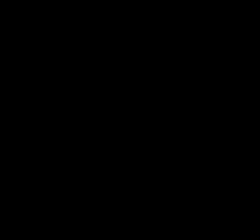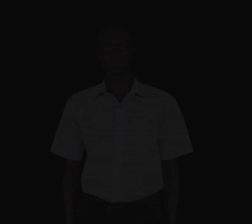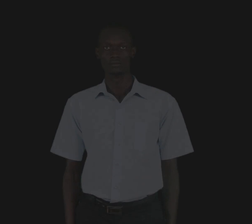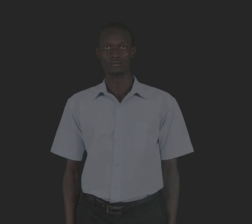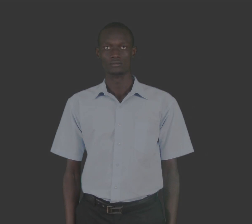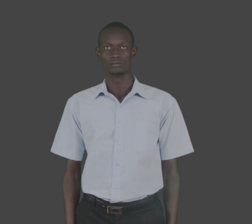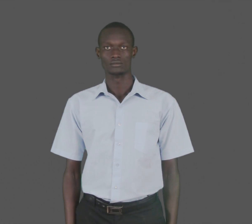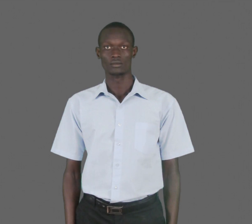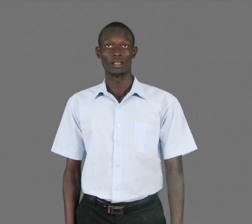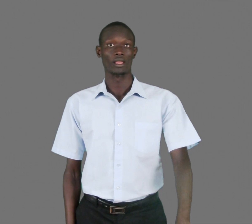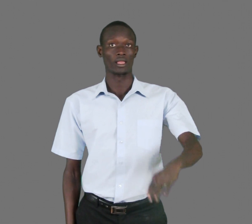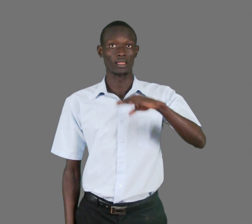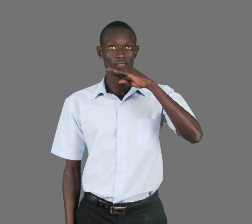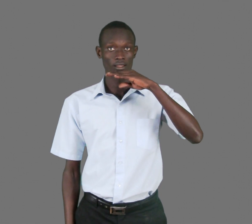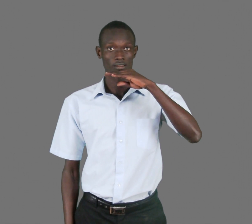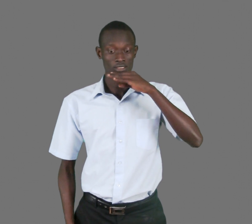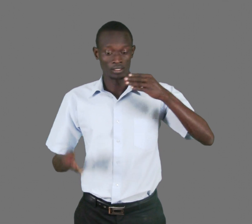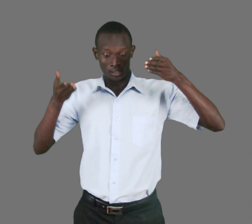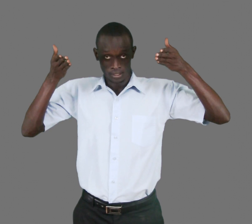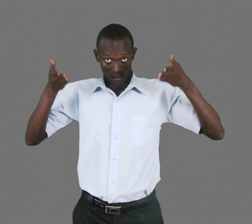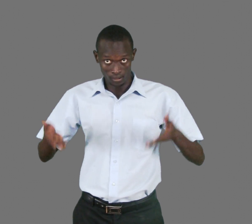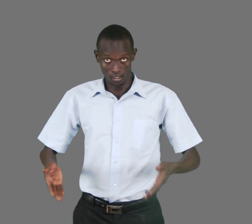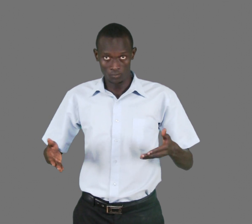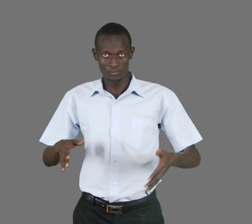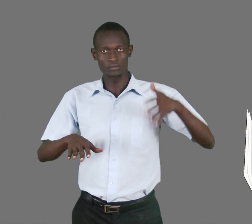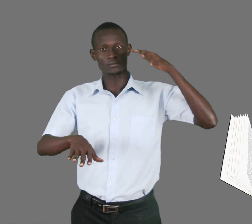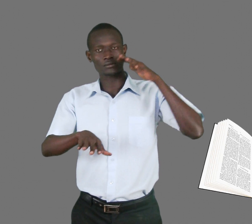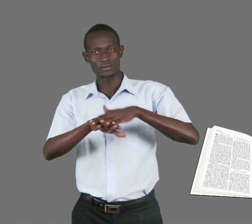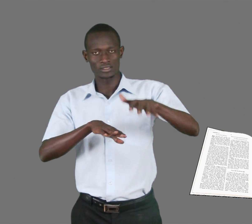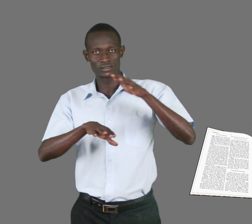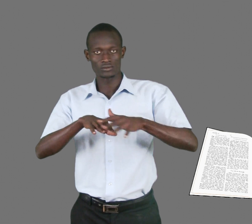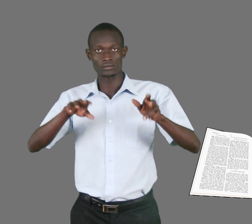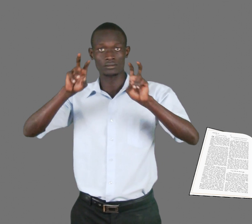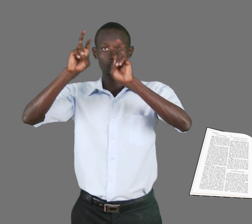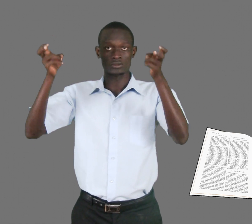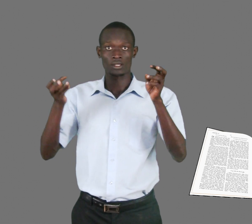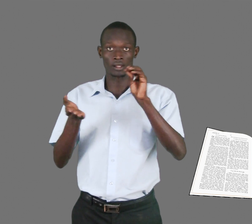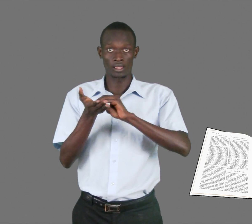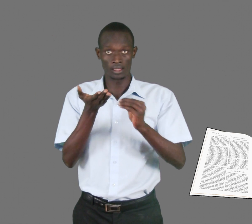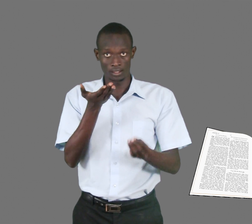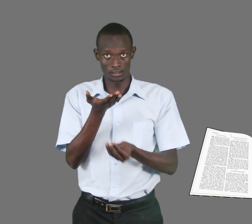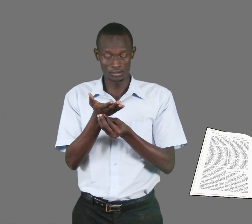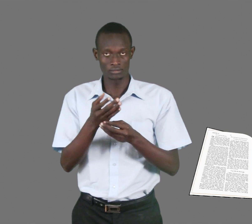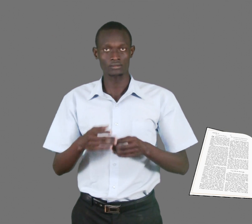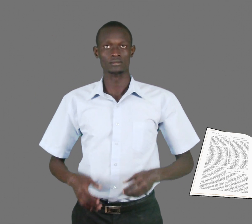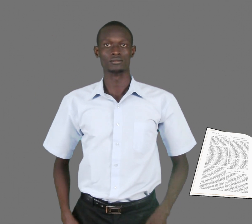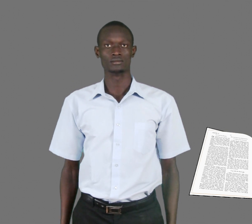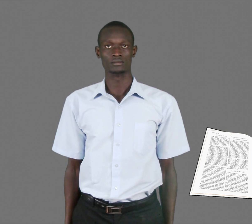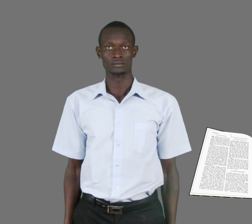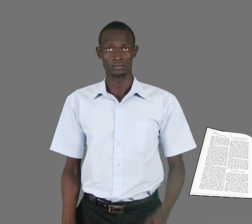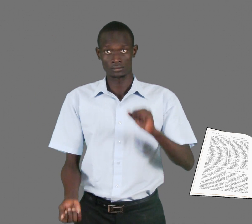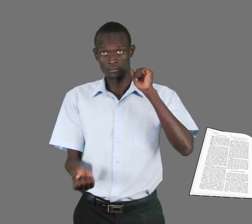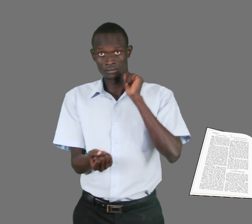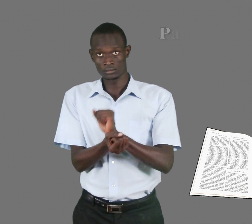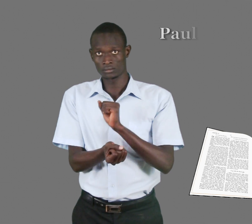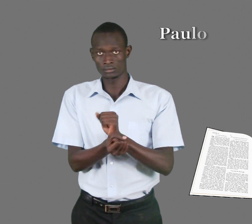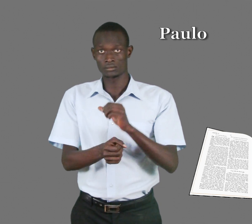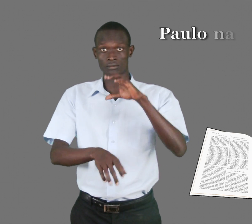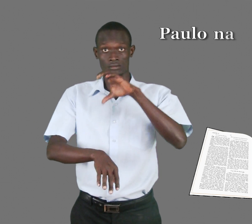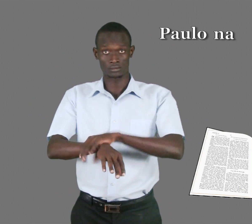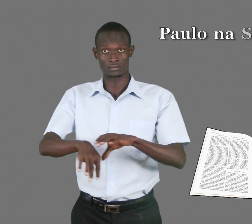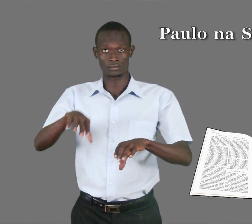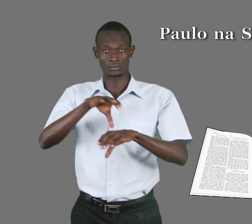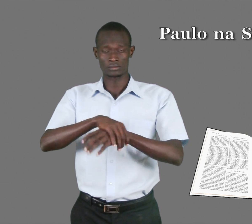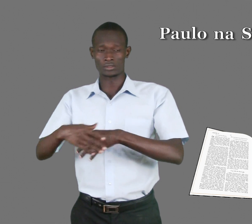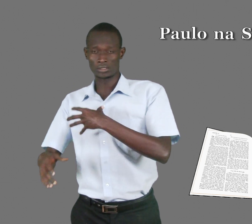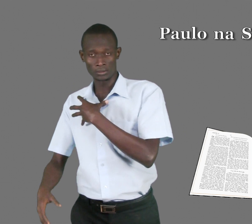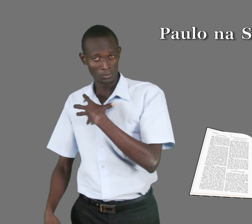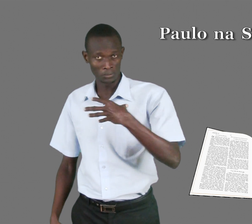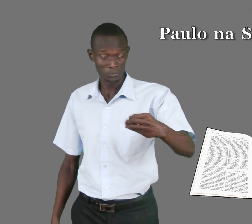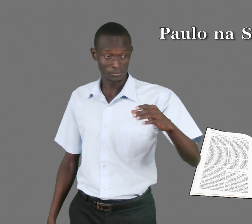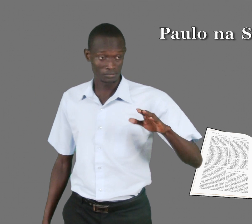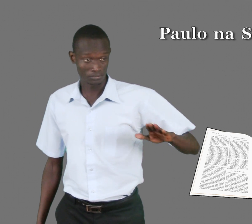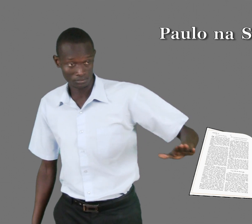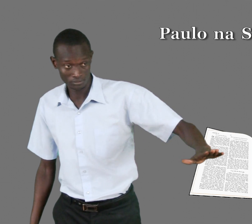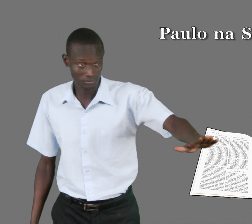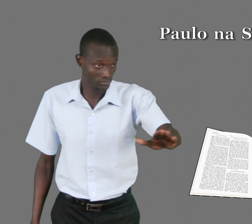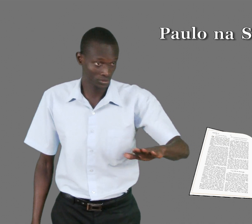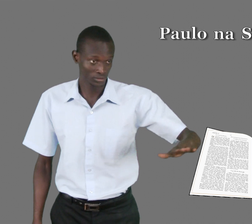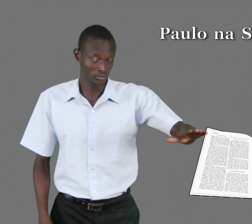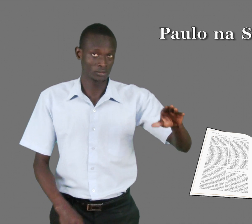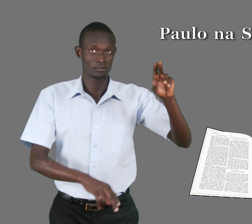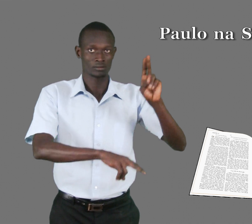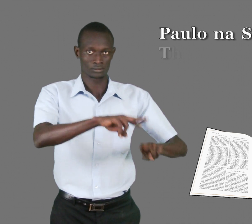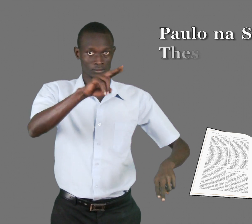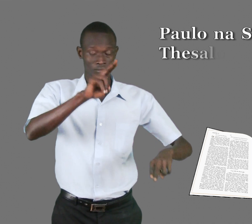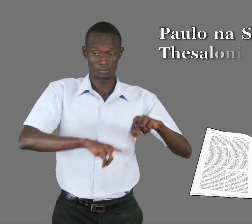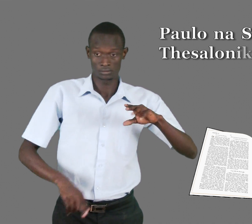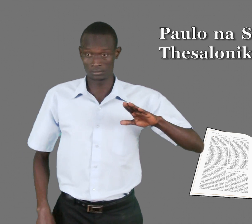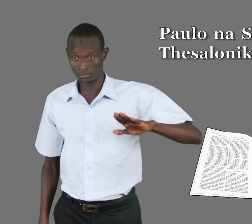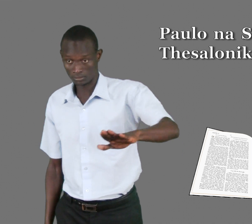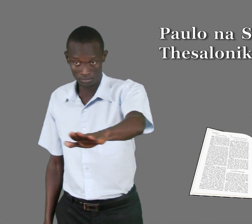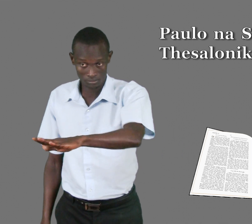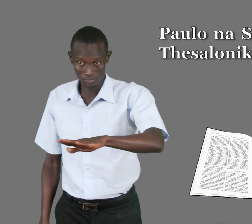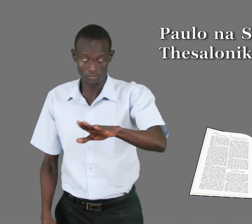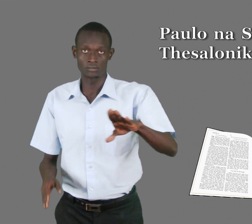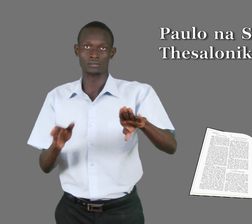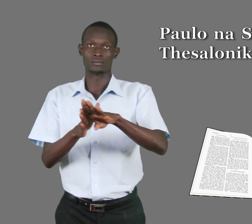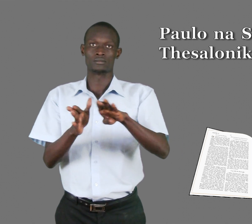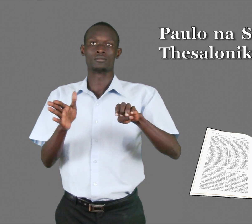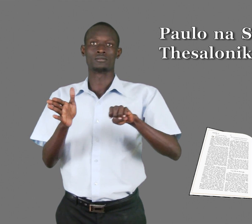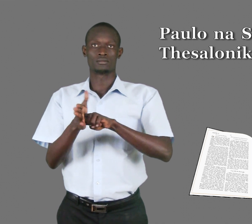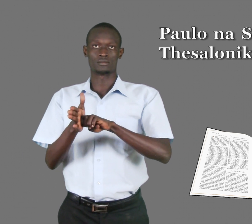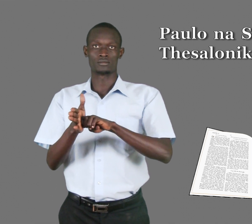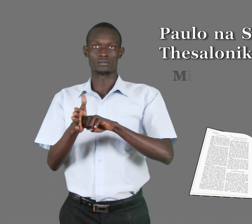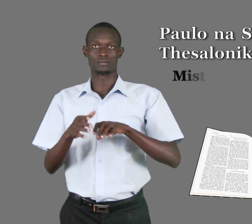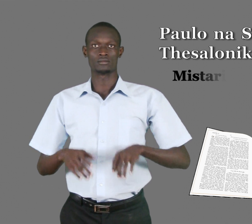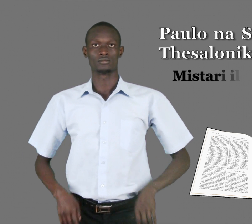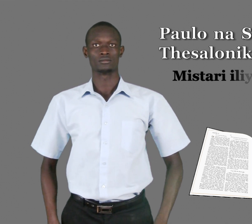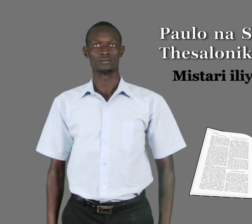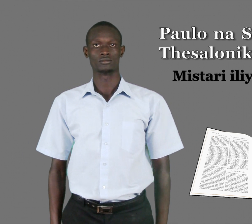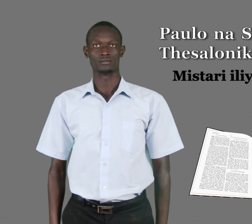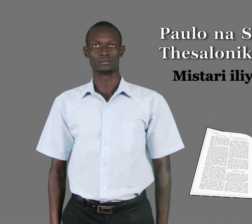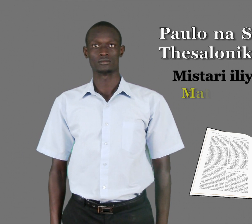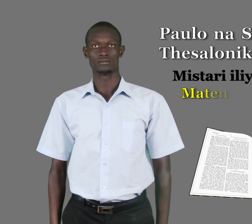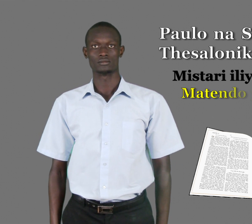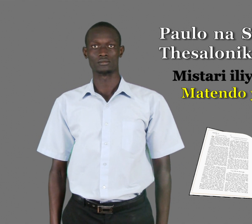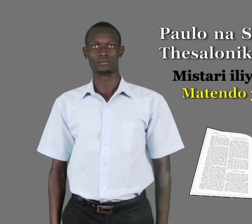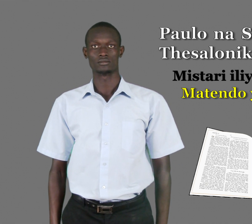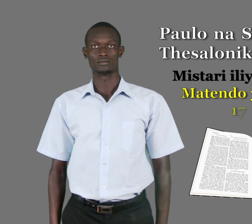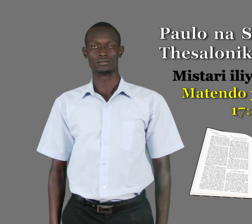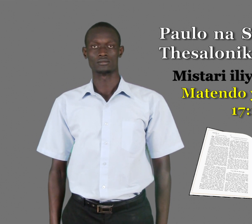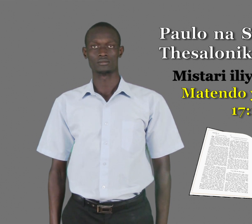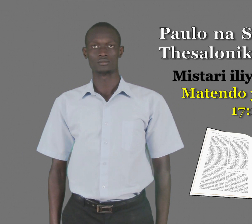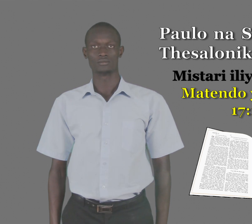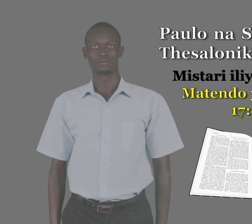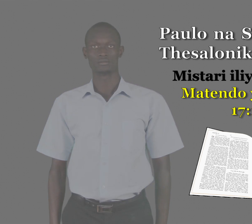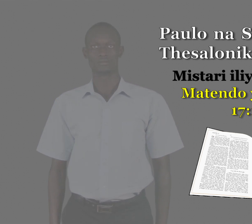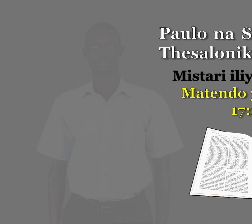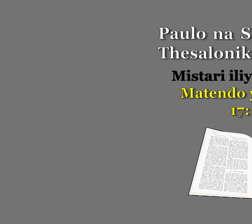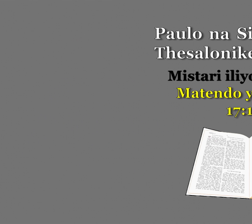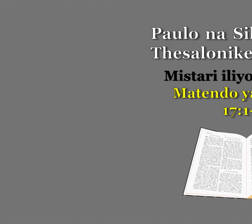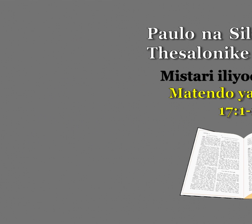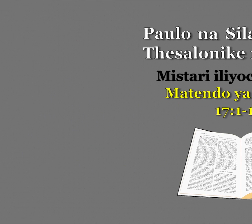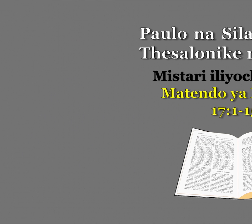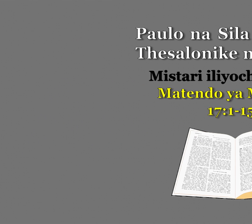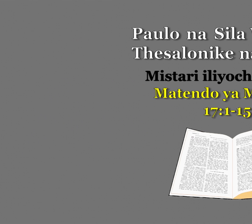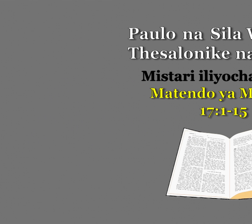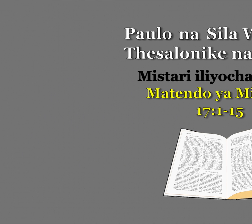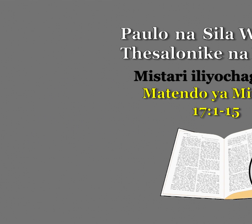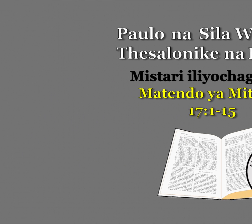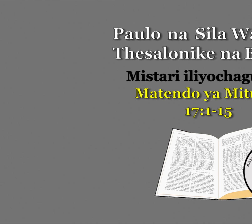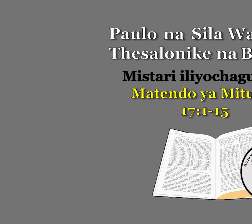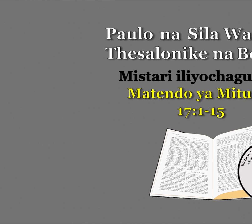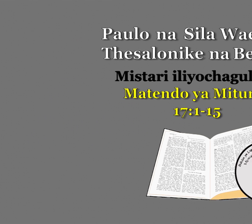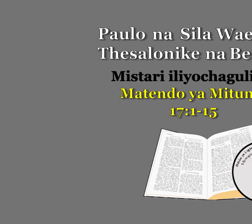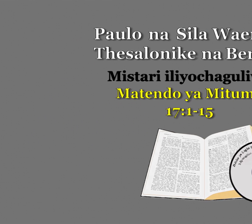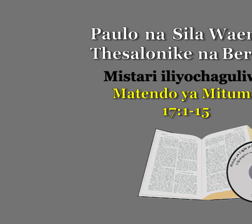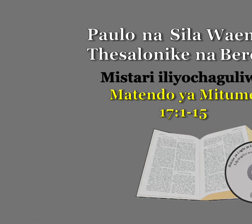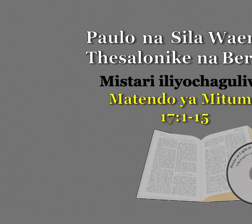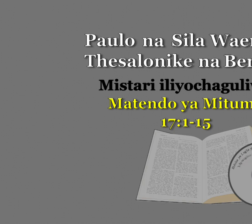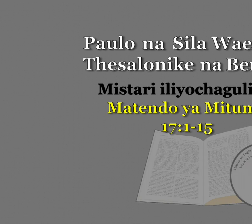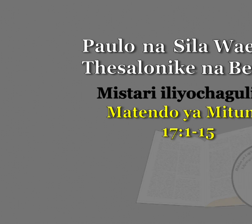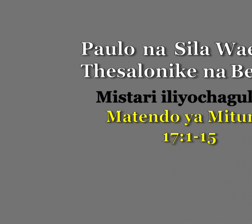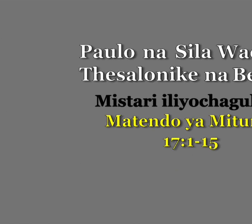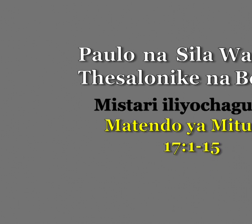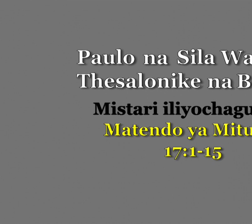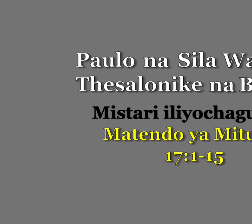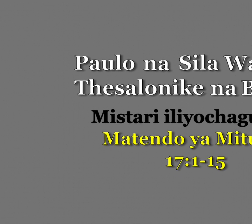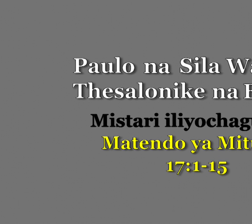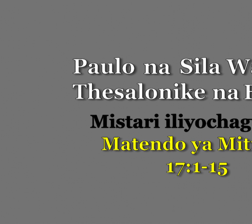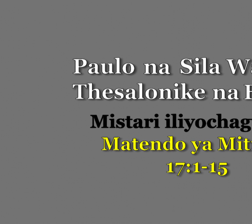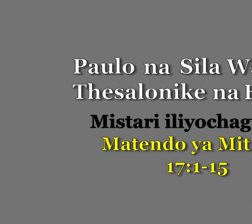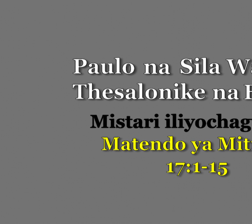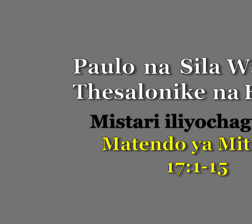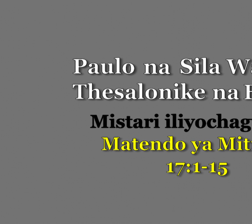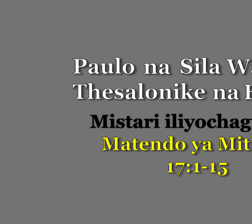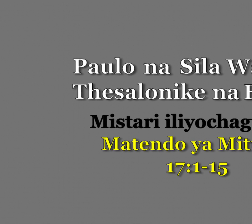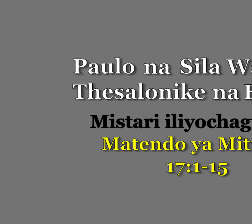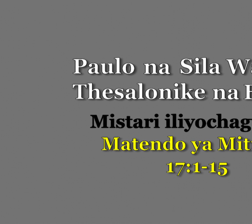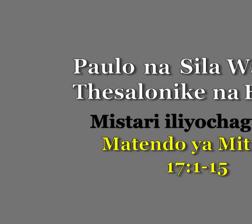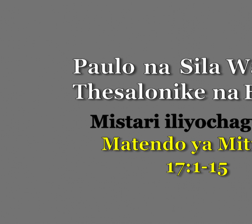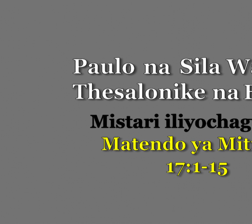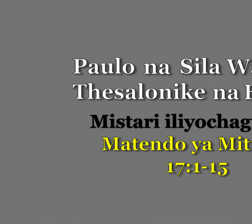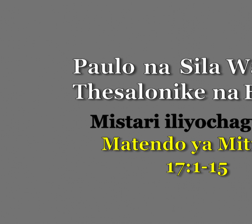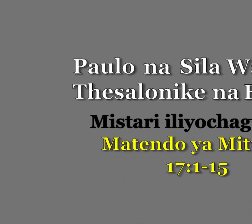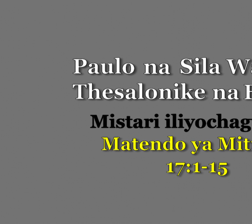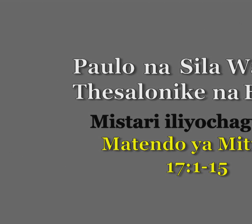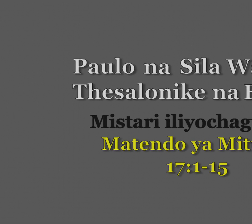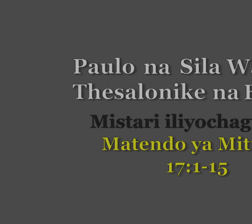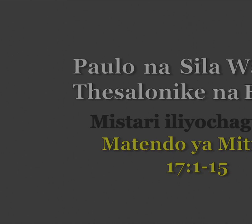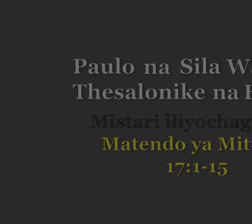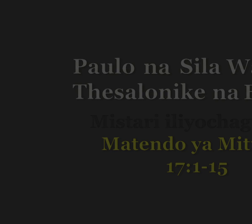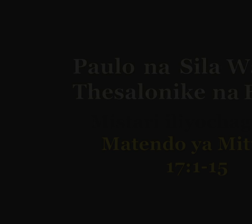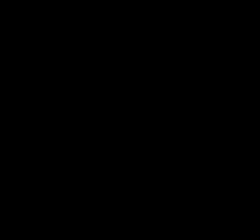Paul and Silas go to Thessalonica and Berea